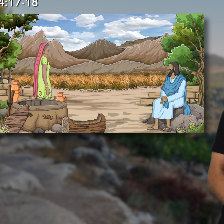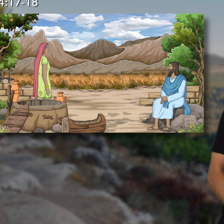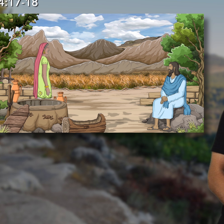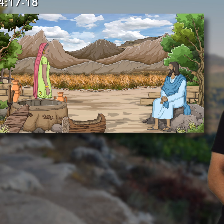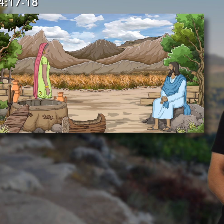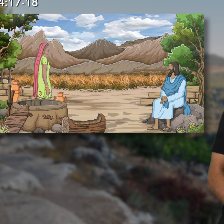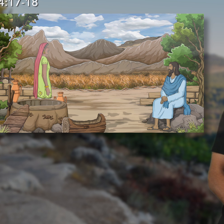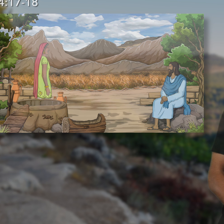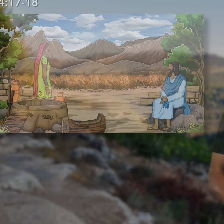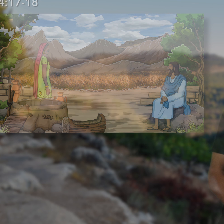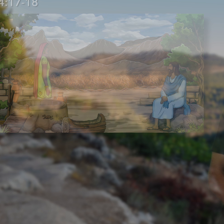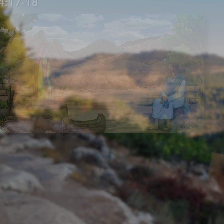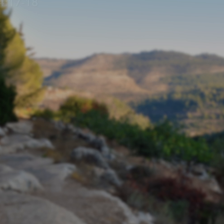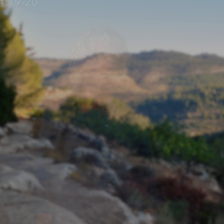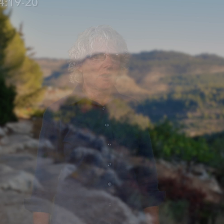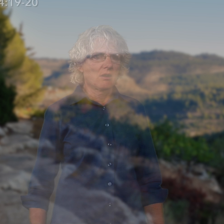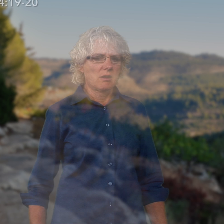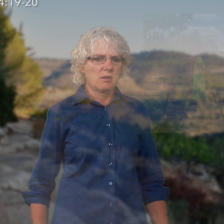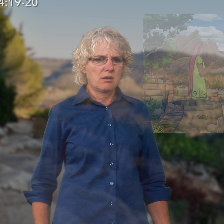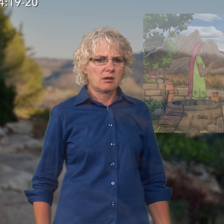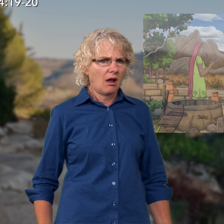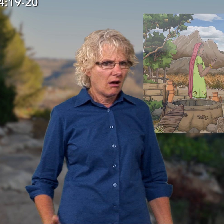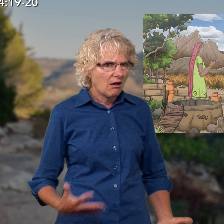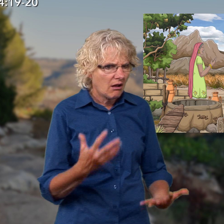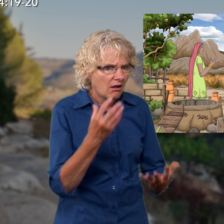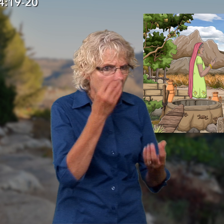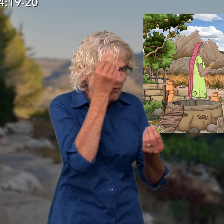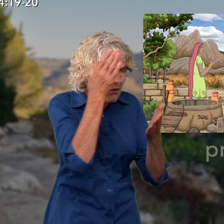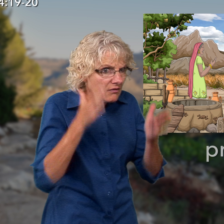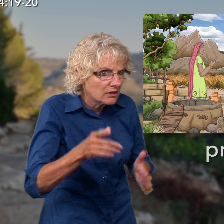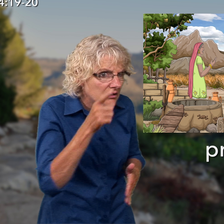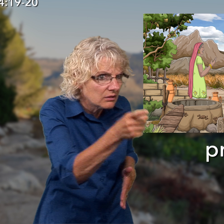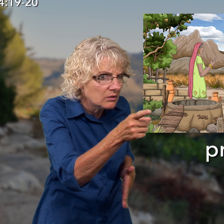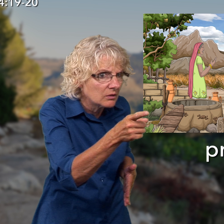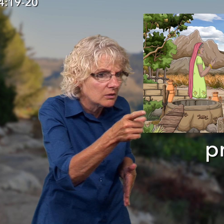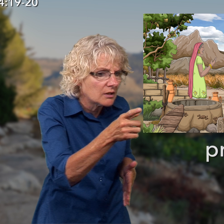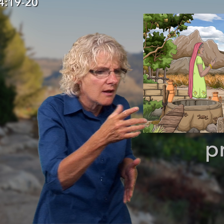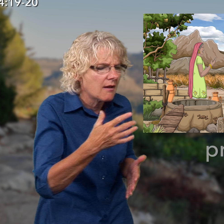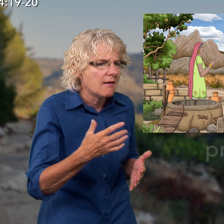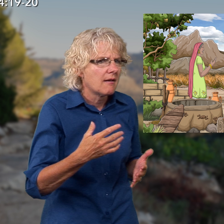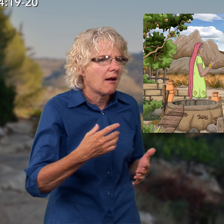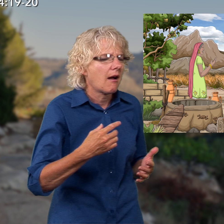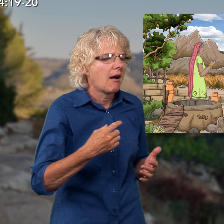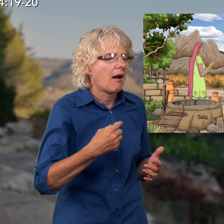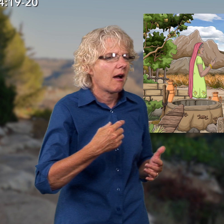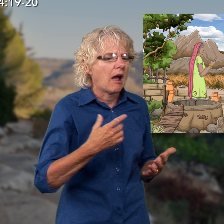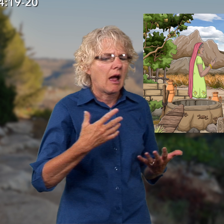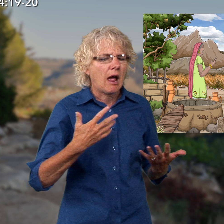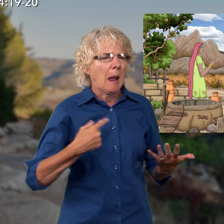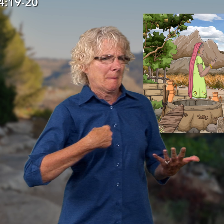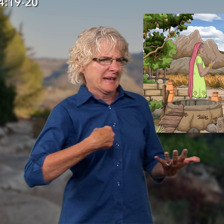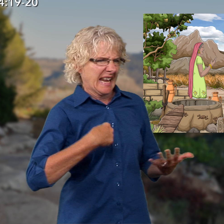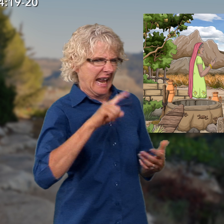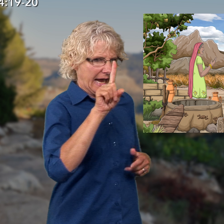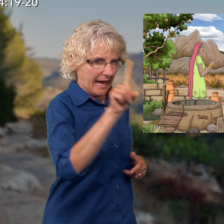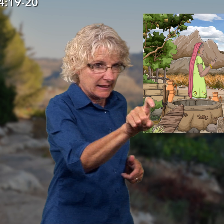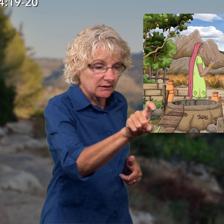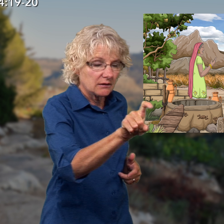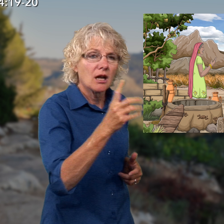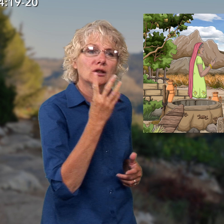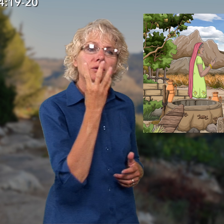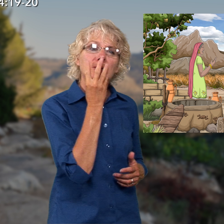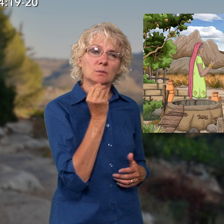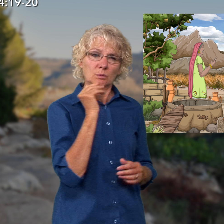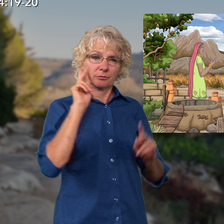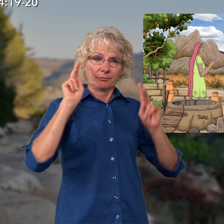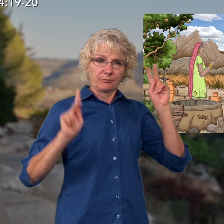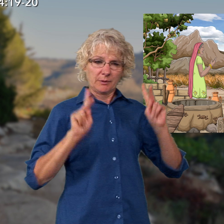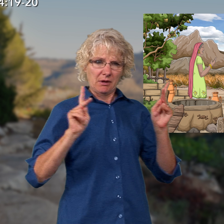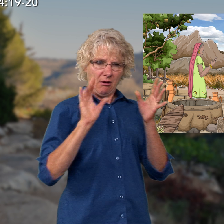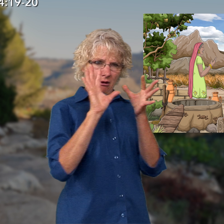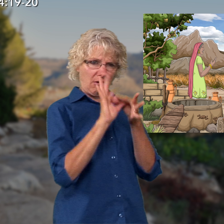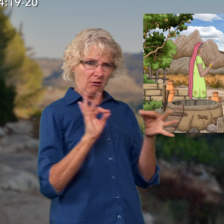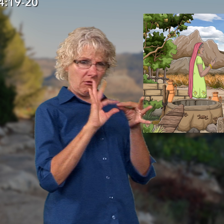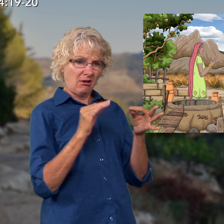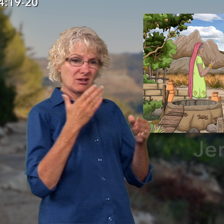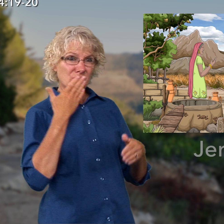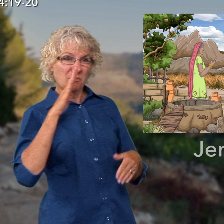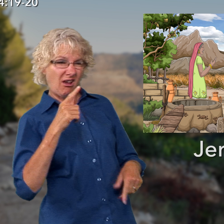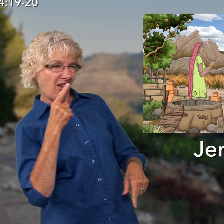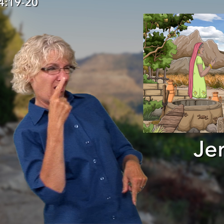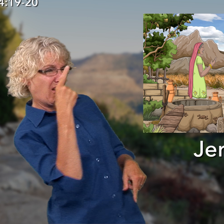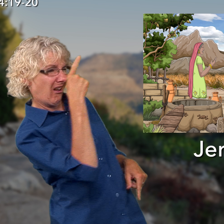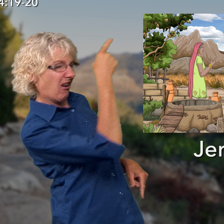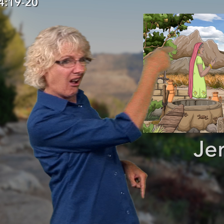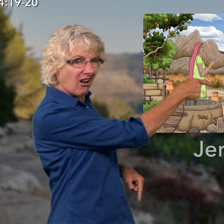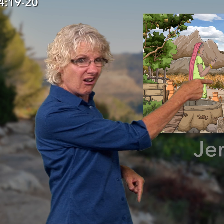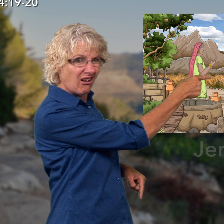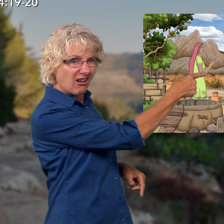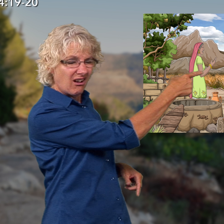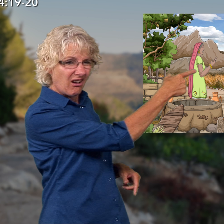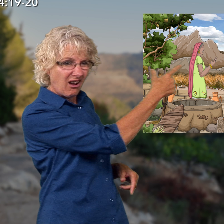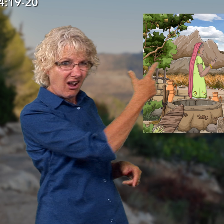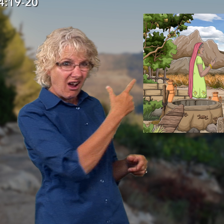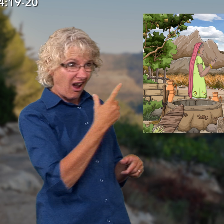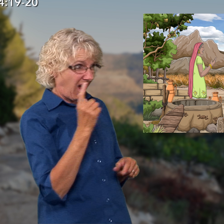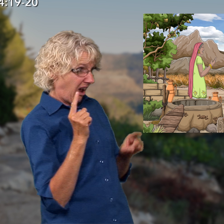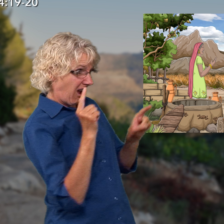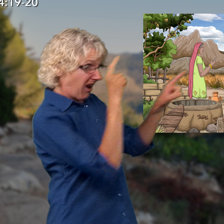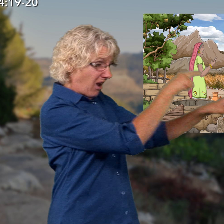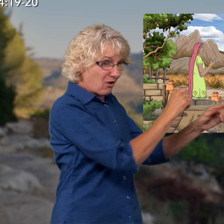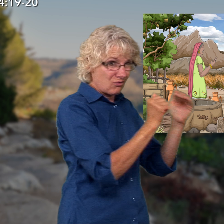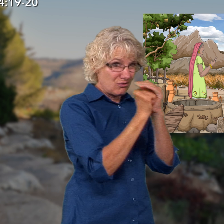“Sir,” the woman said, “I see that You are a prophet.